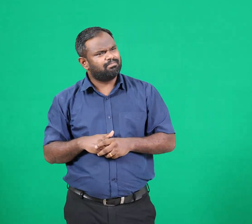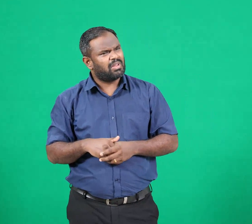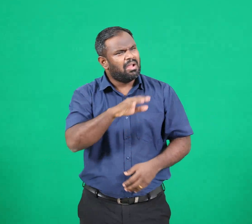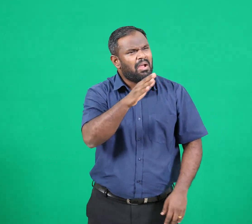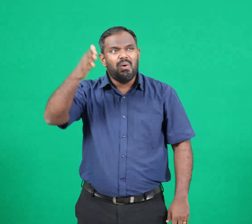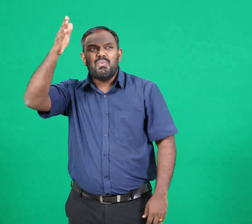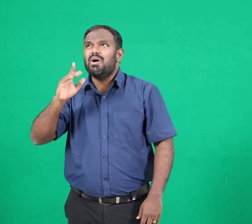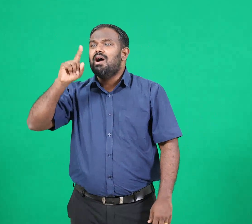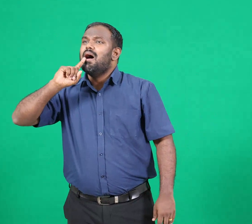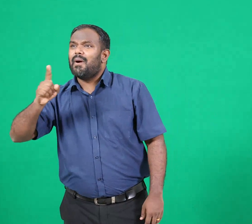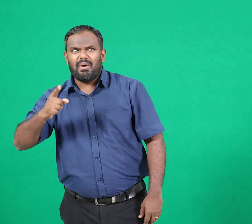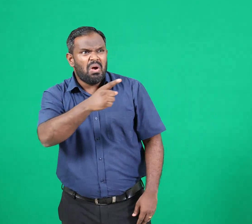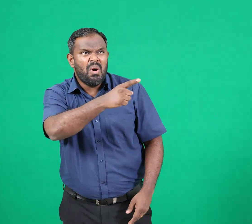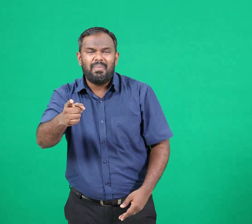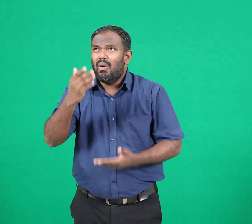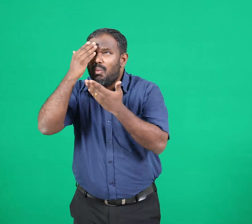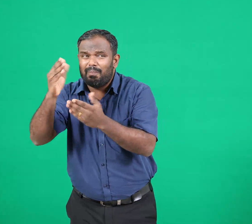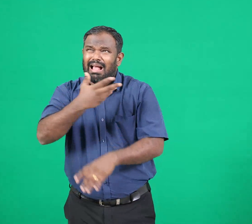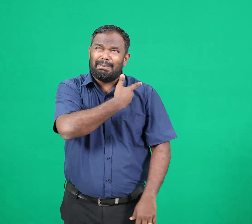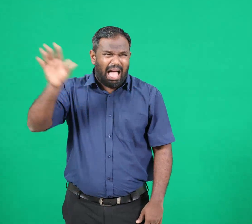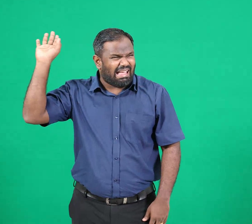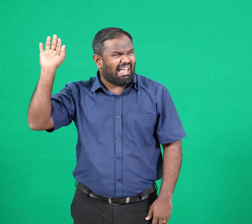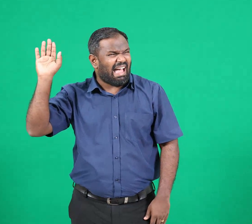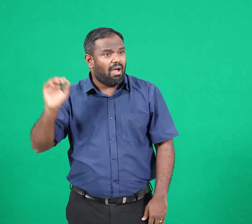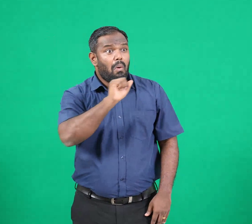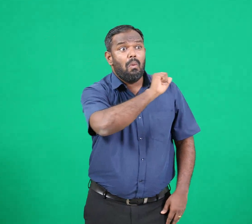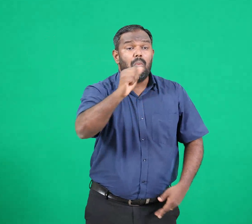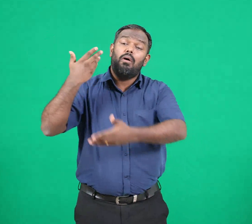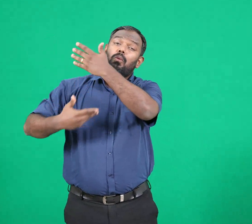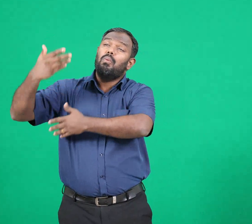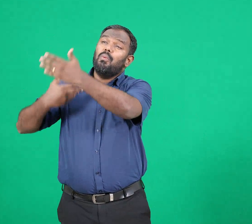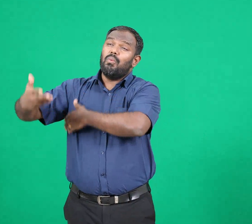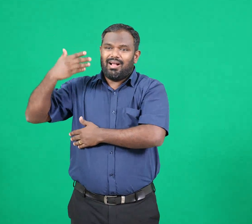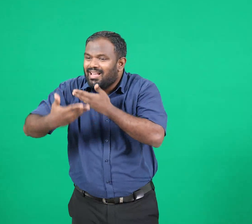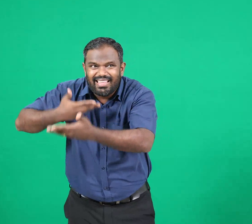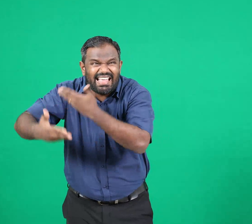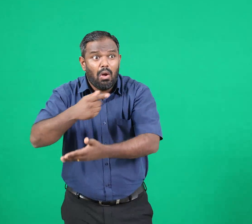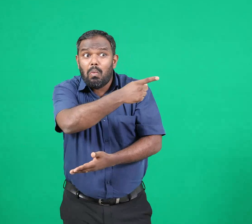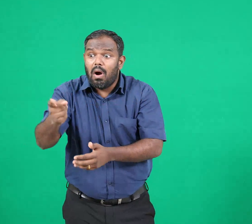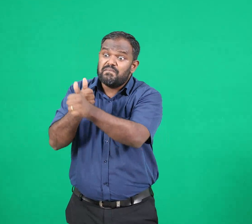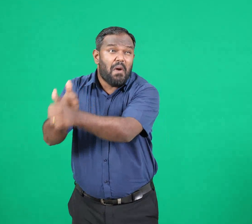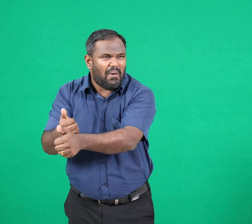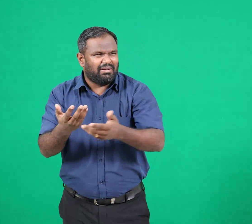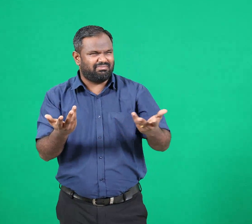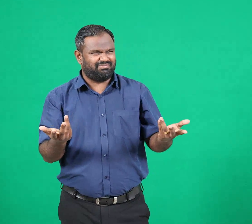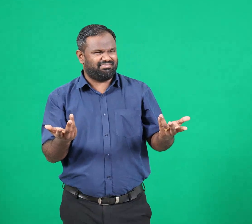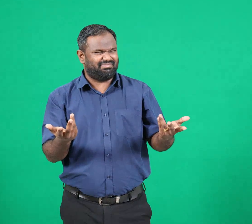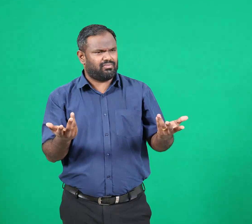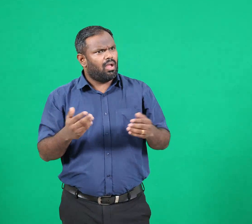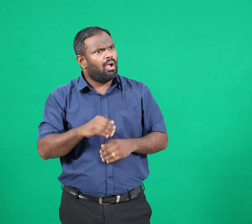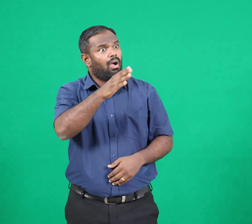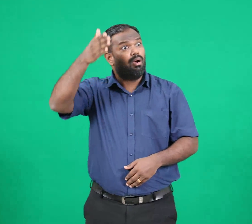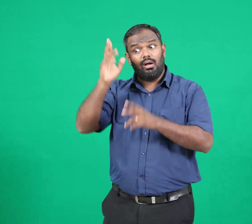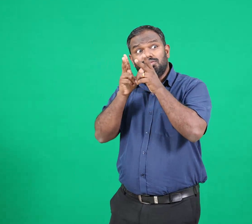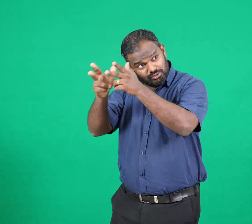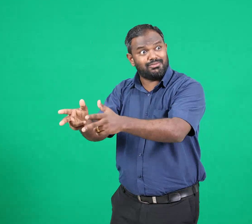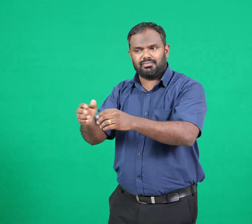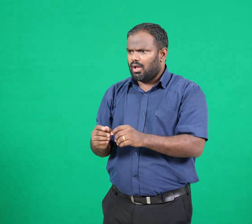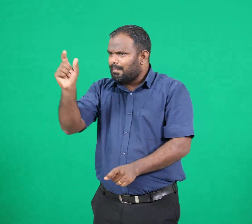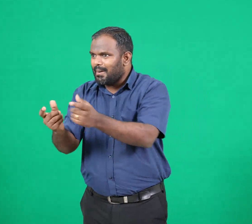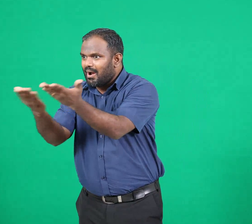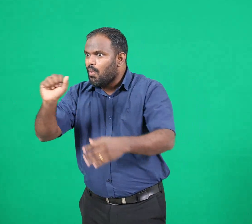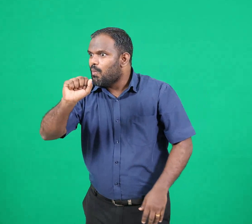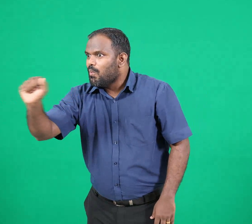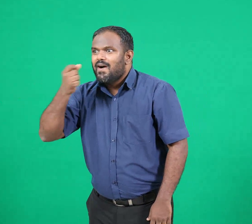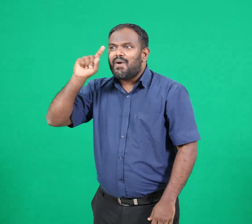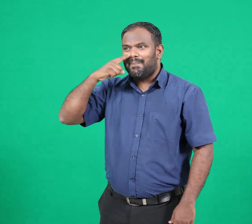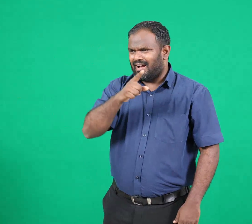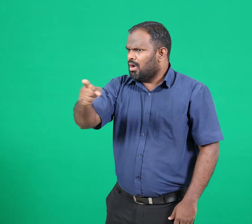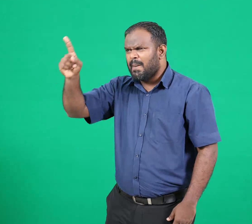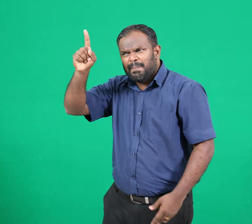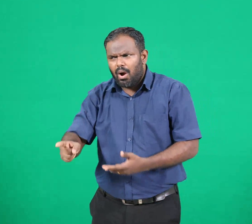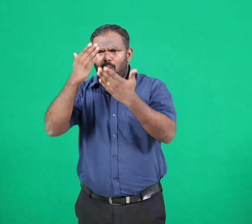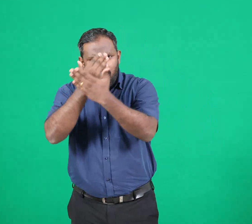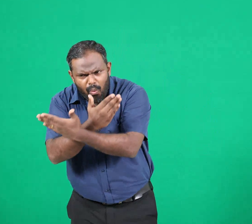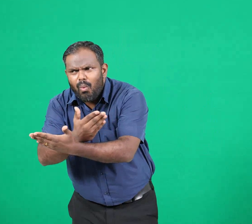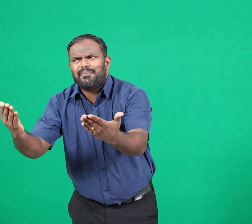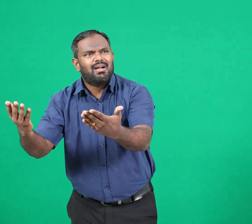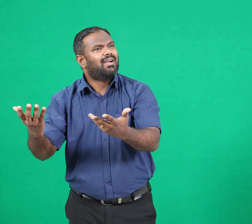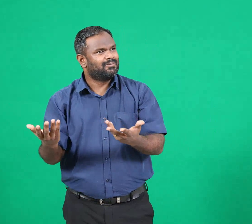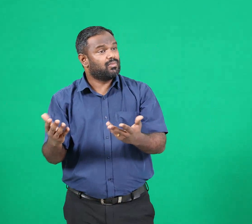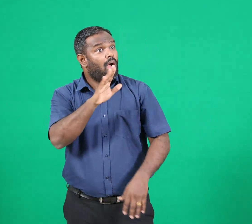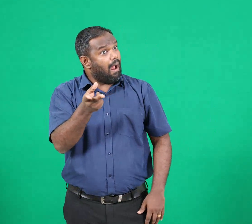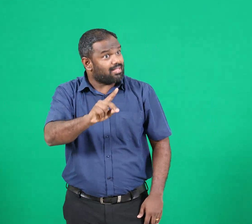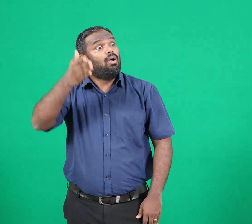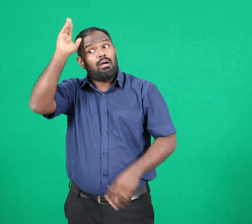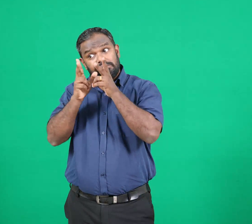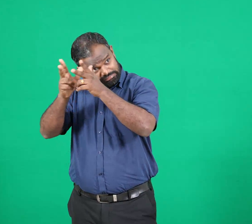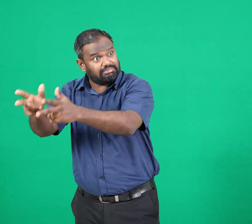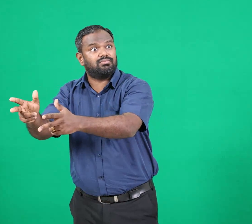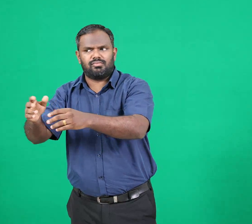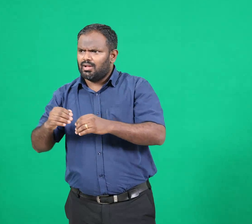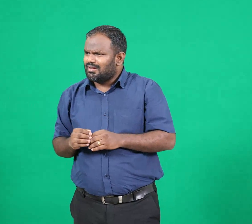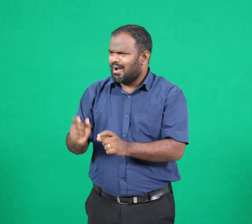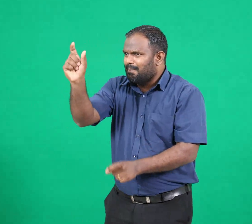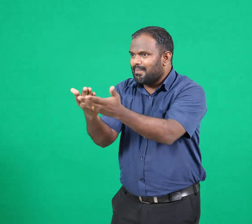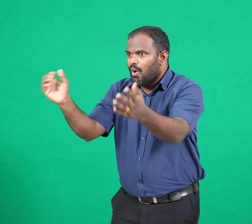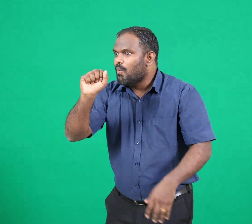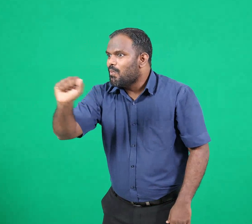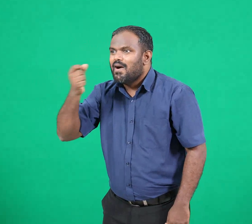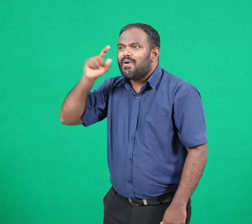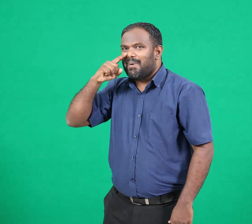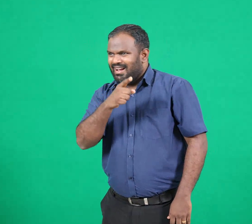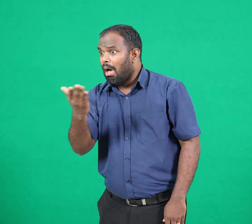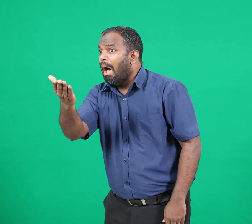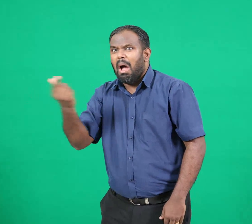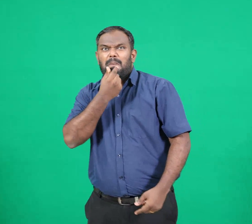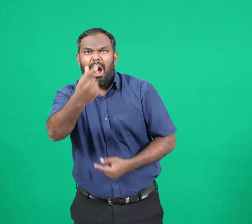For God said, ' Honor your father and mother ' and 'Anyone who curses his father or mother must be put to death.'